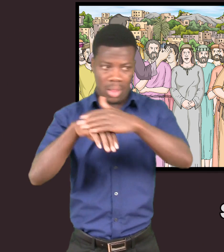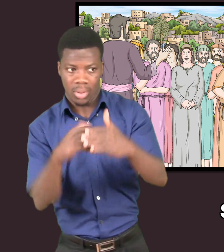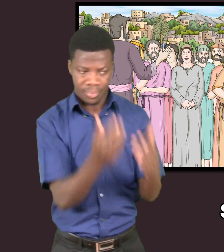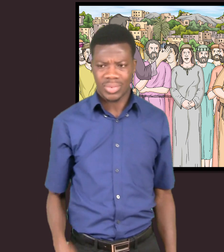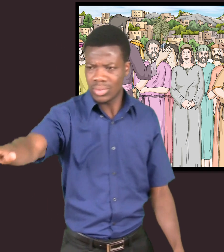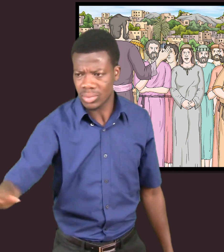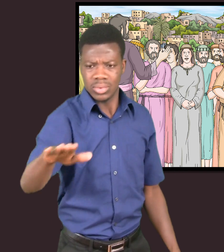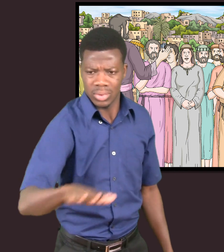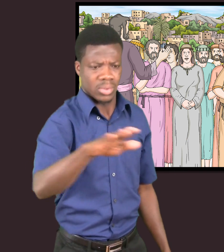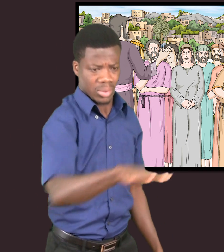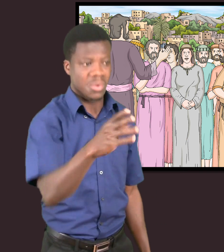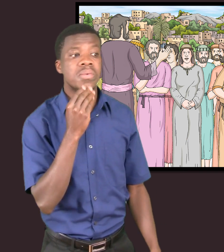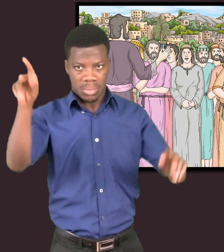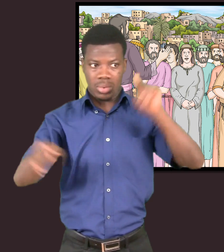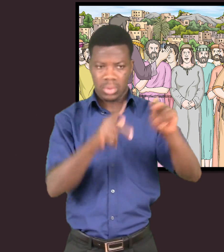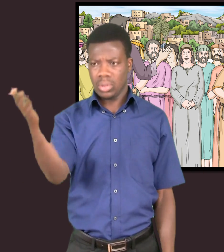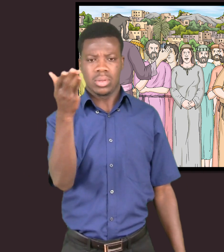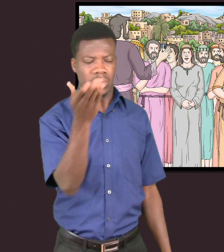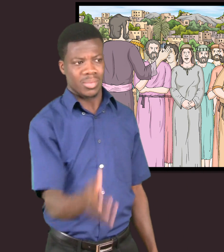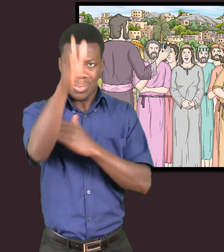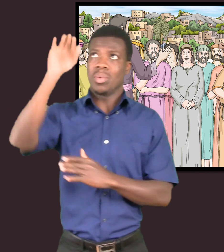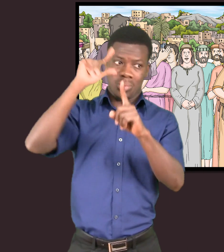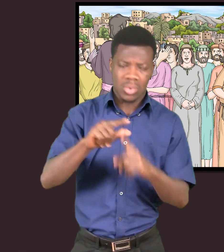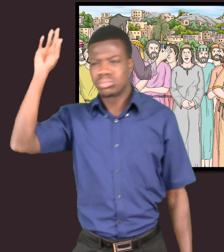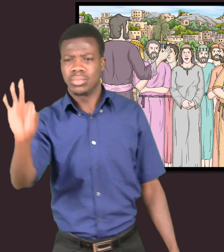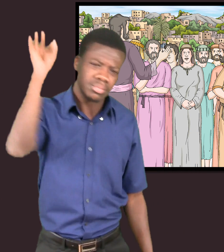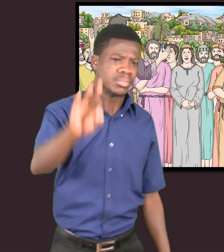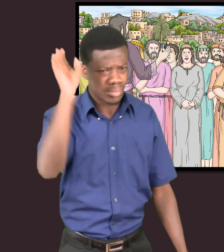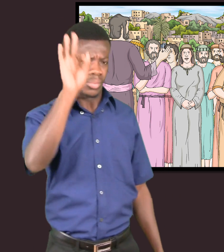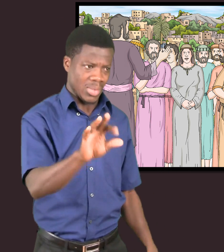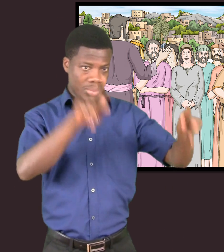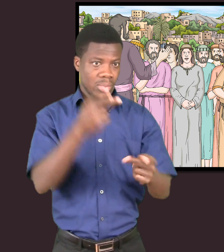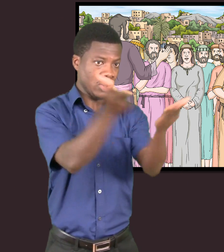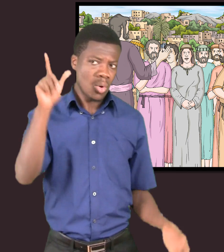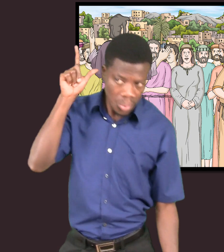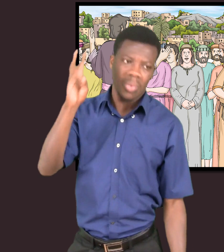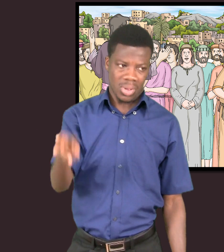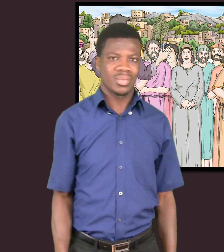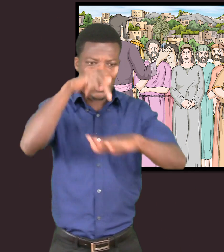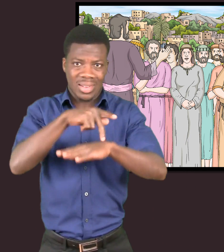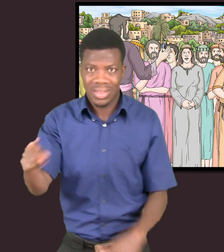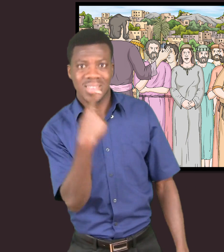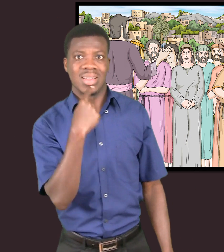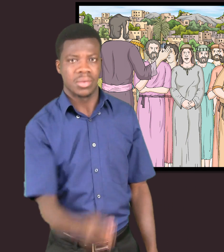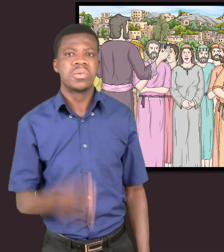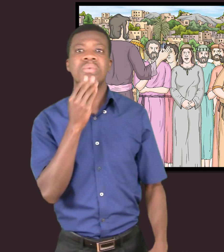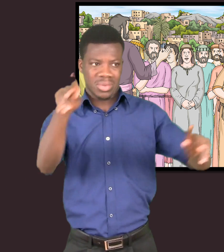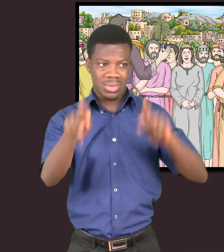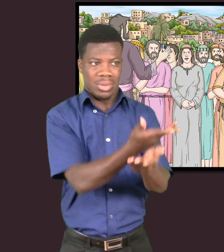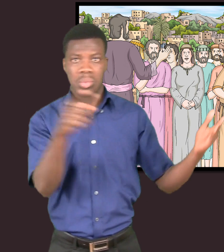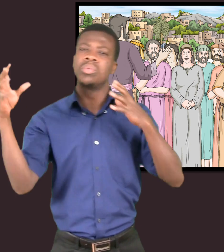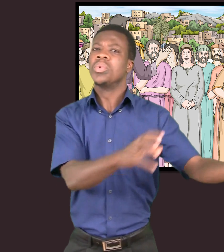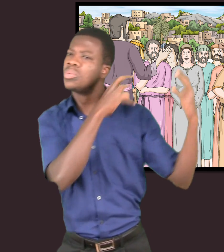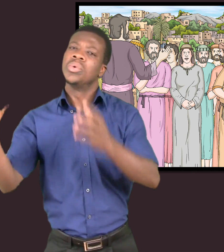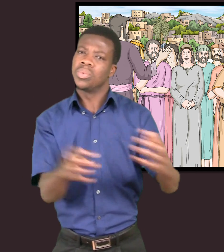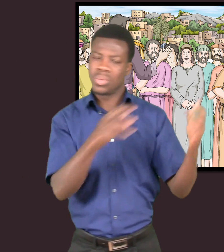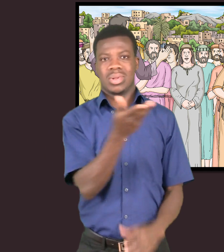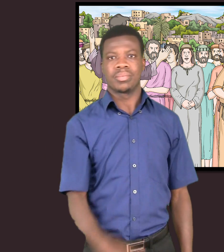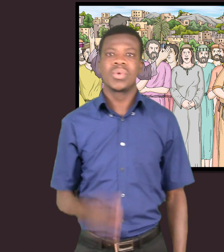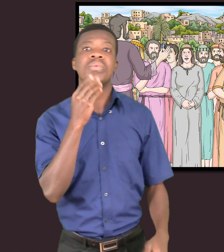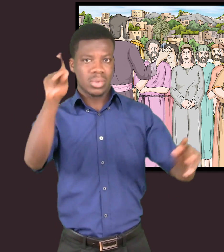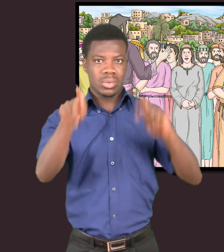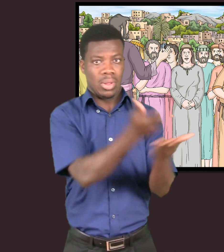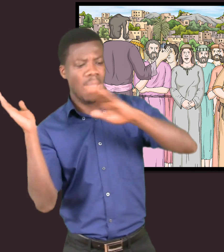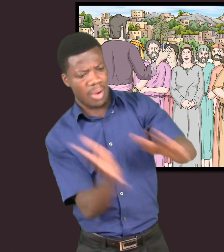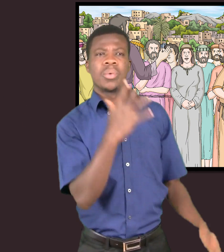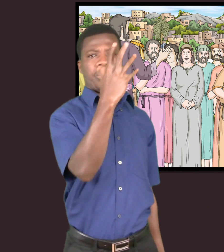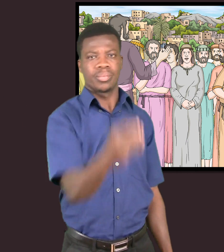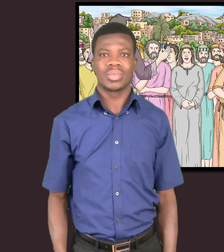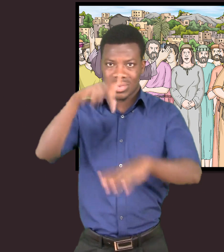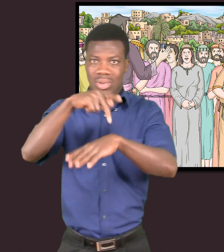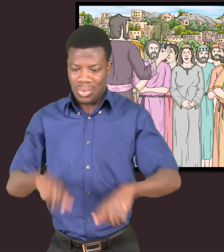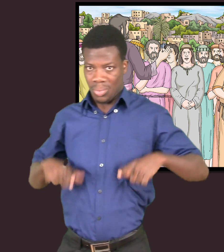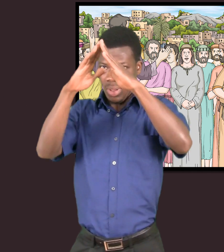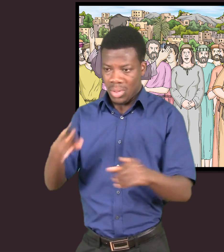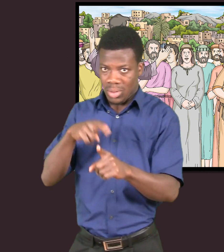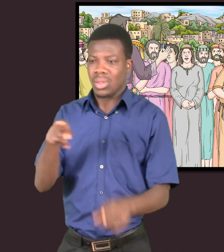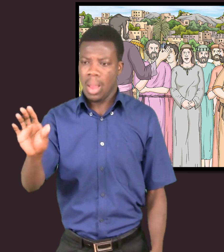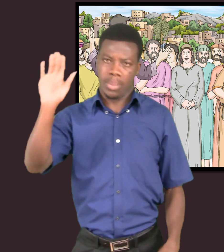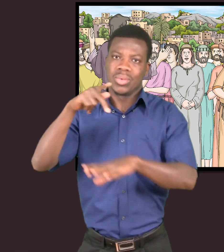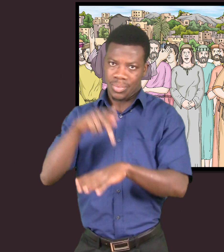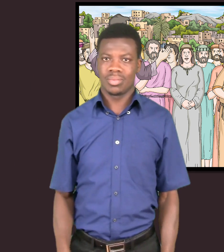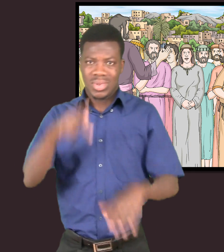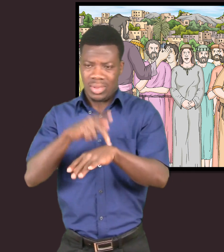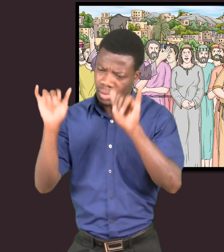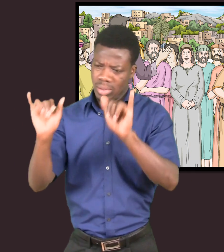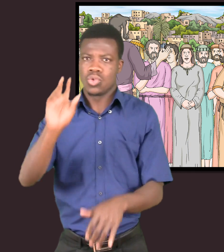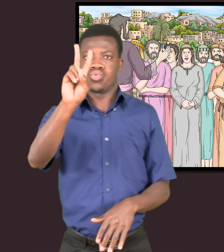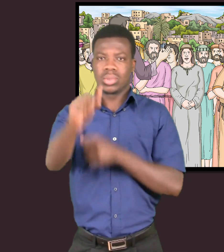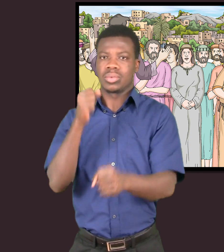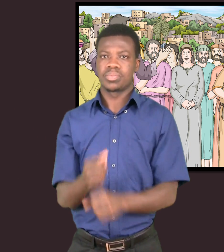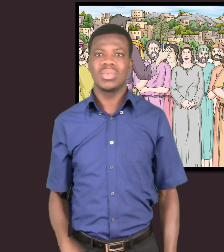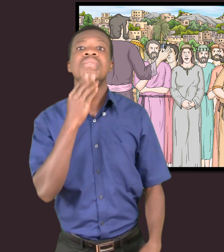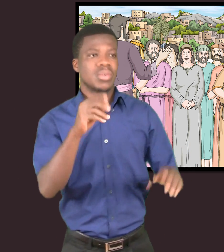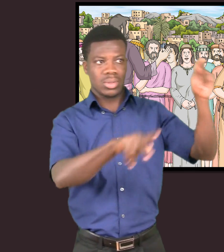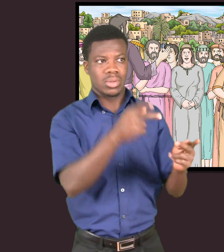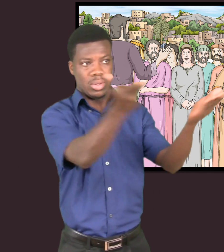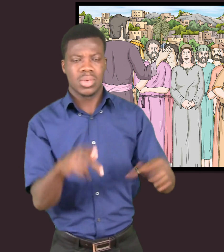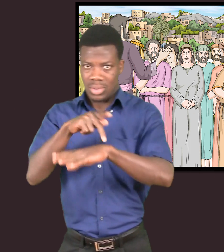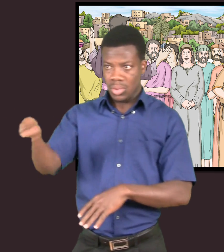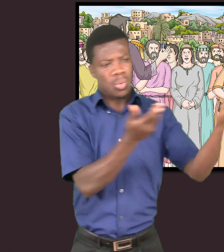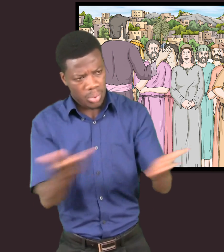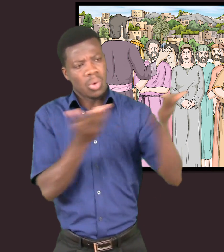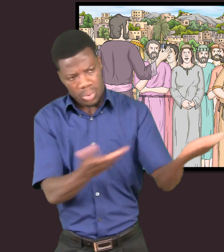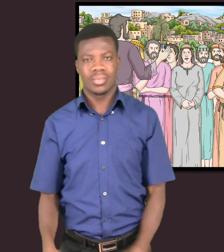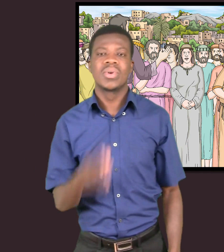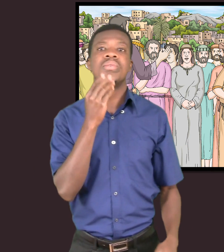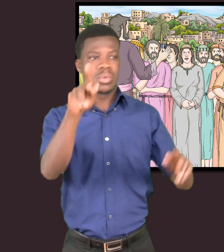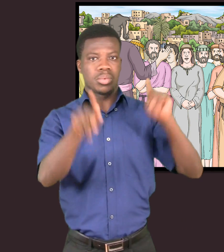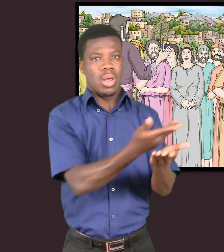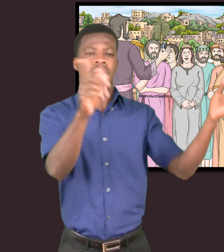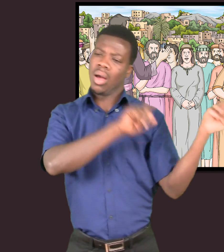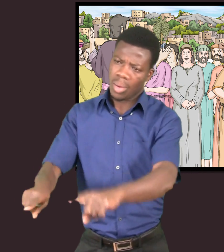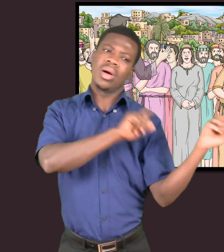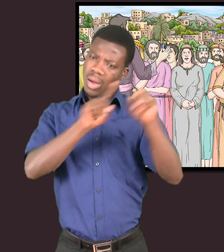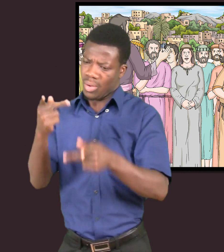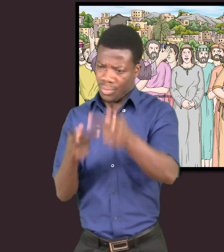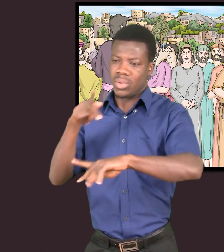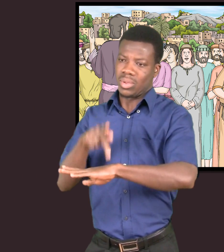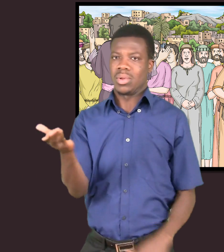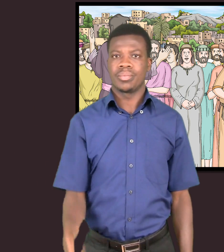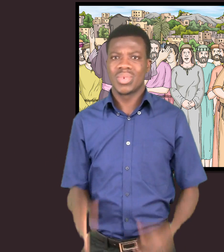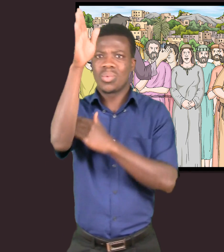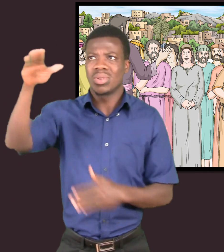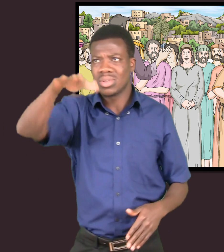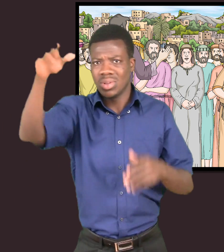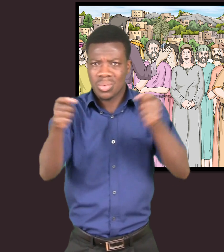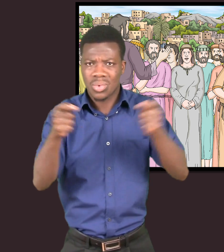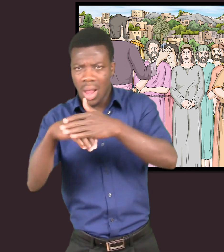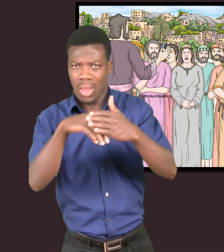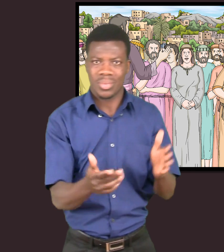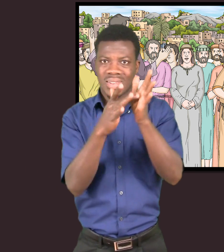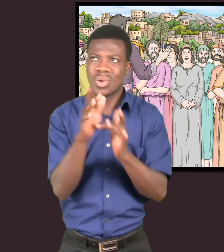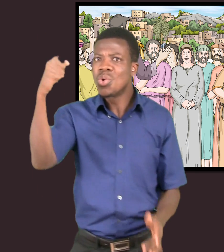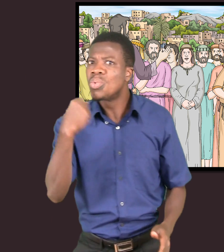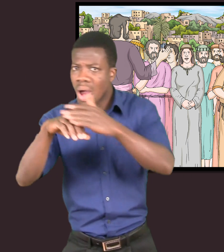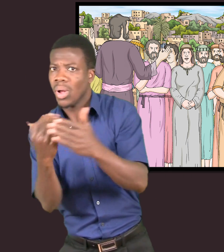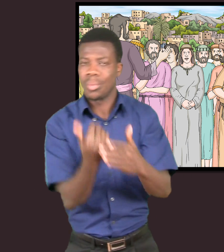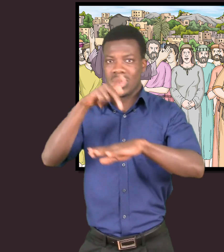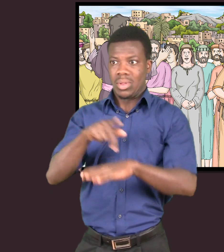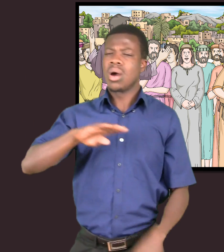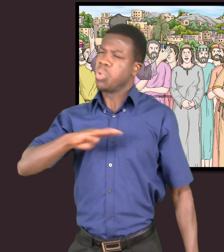Be advised, therefore, that God’s salvation has been sent to the Gentiles, and they will listen!” Paul stayed there two full years in his own rented house, welcoming all who came to visit him.